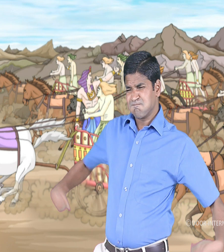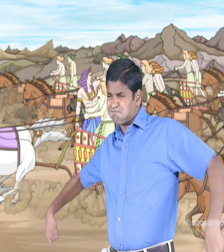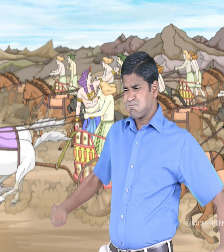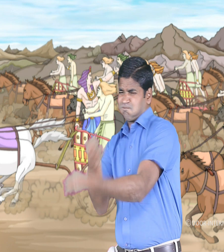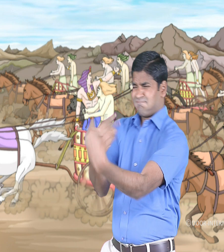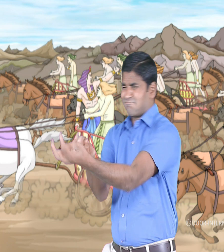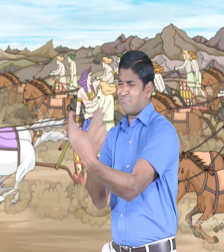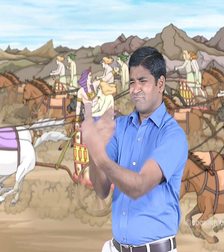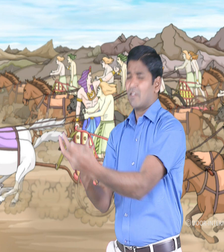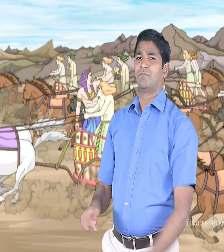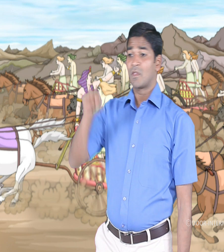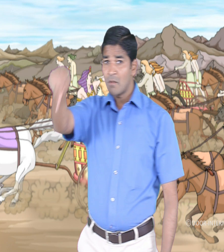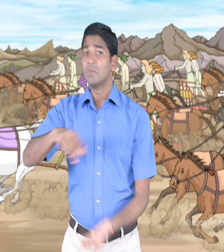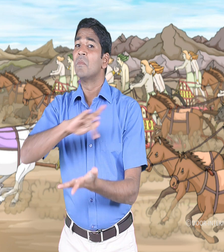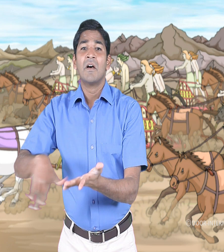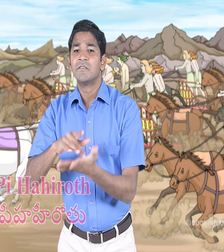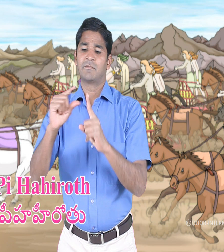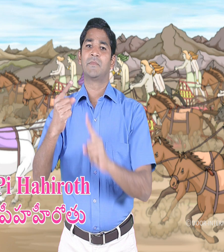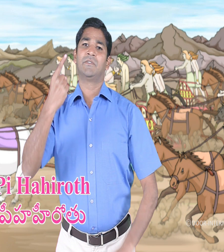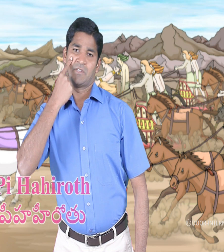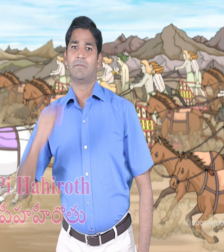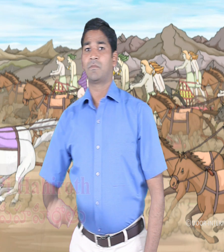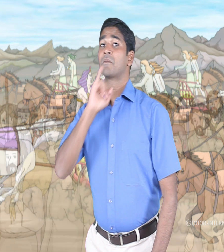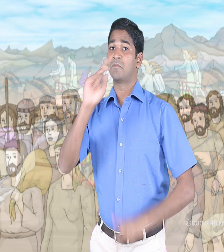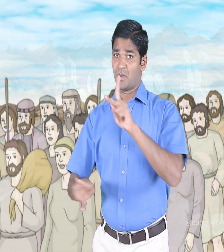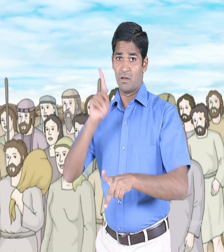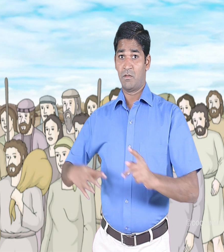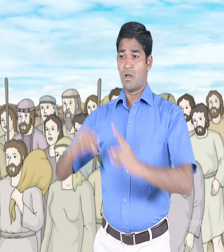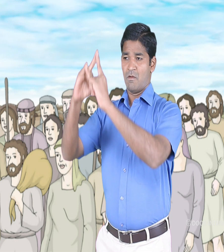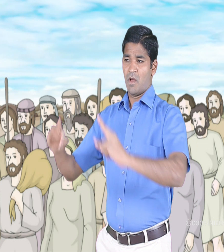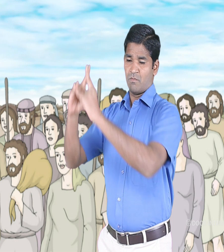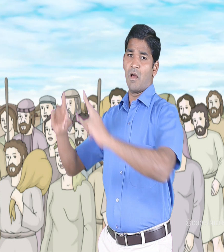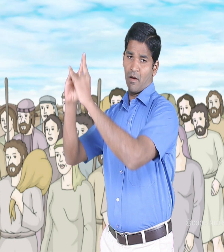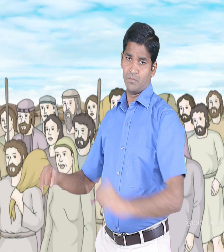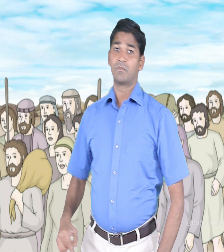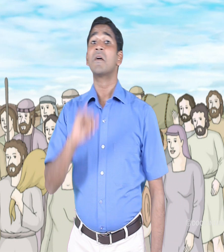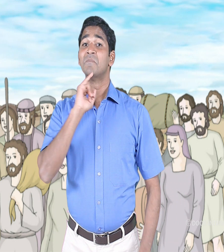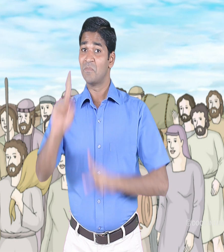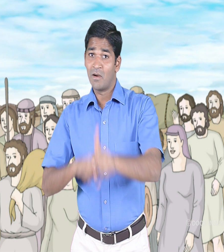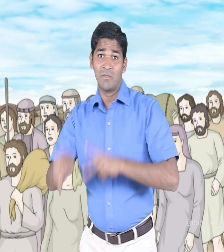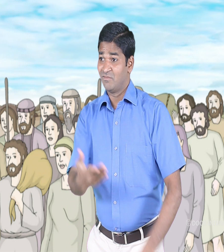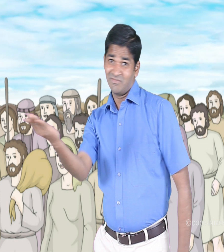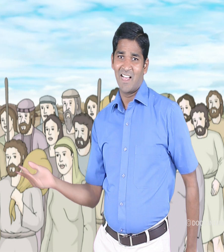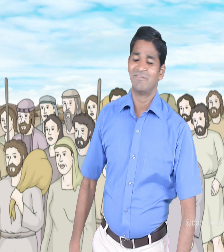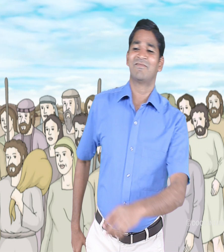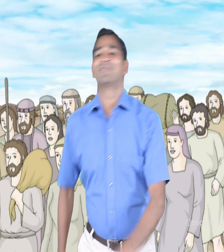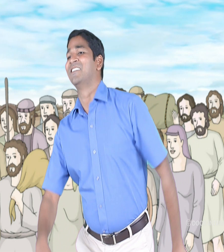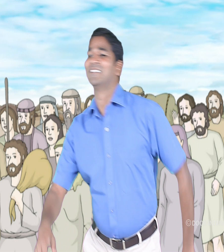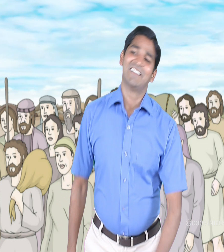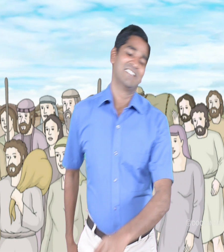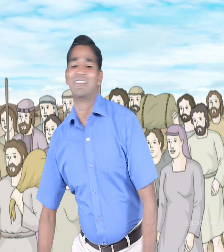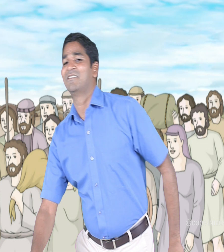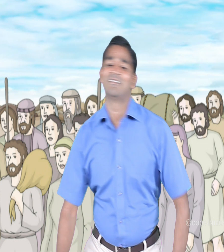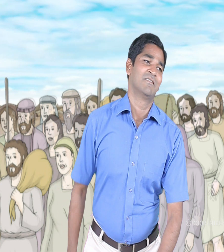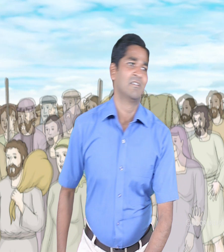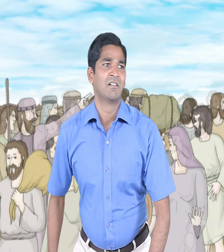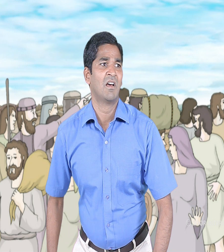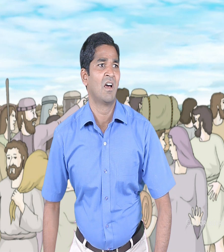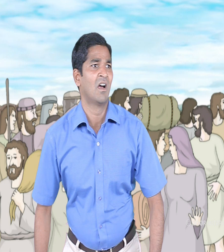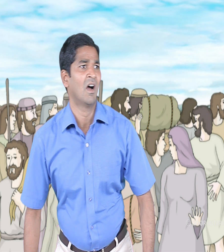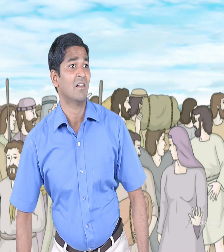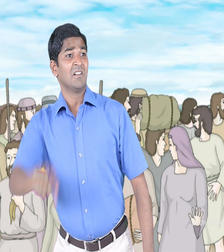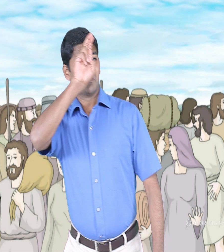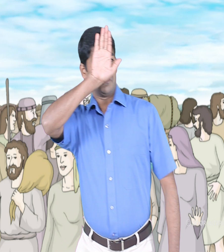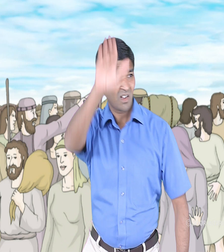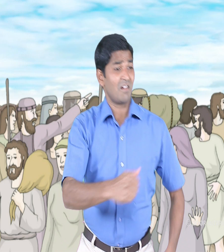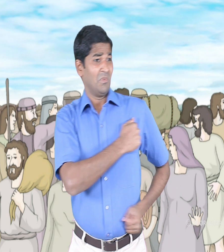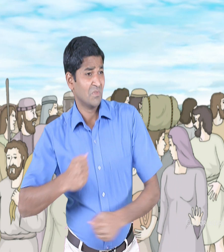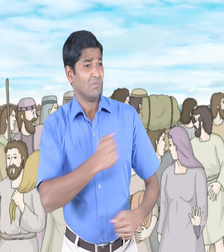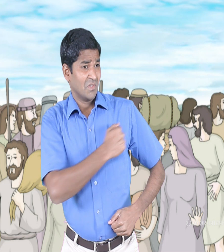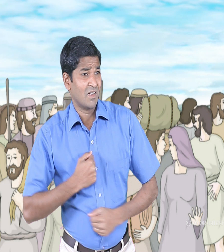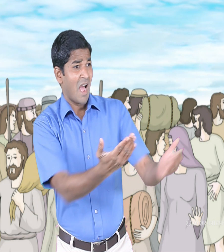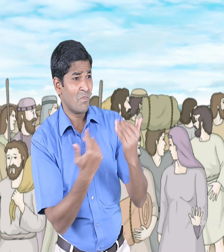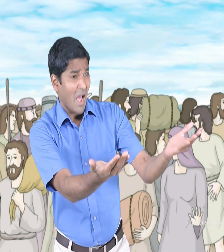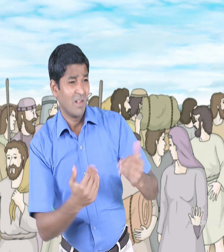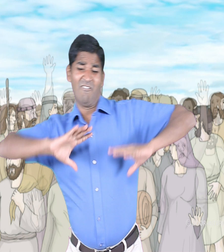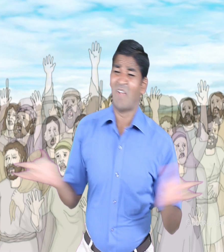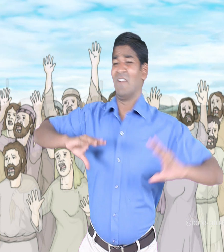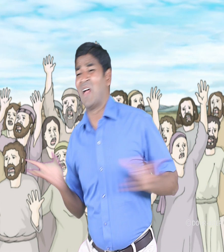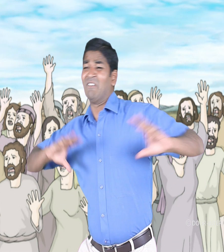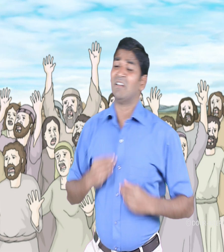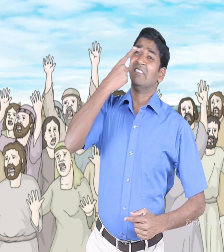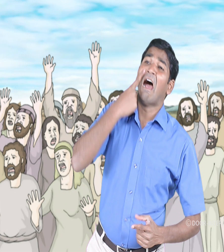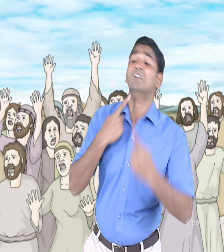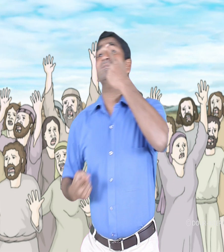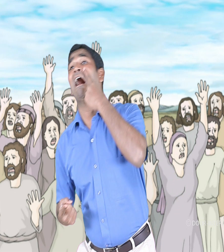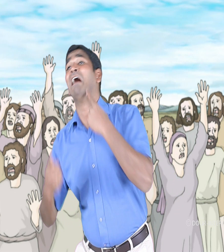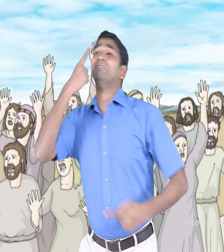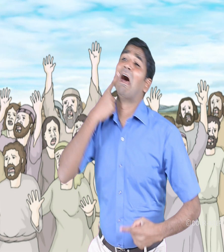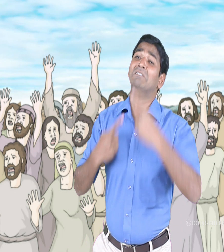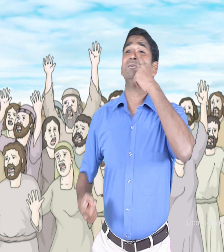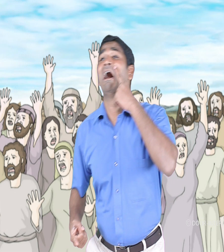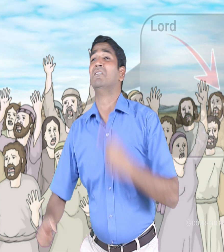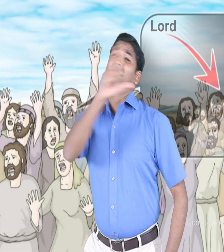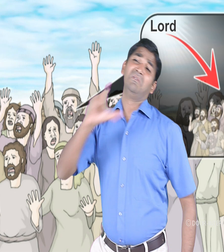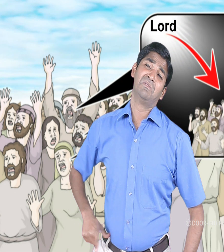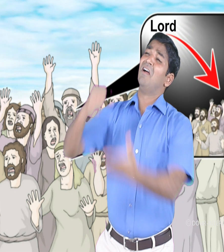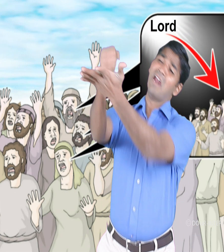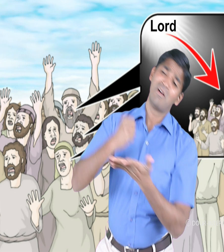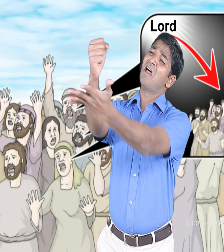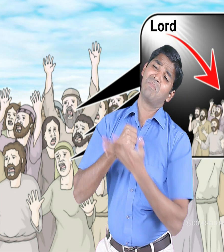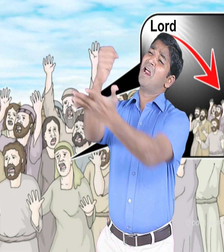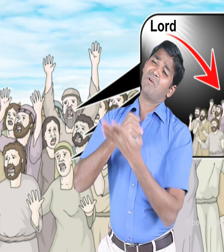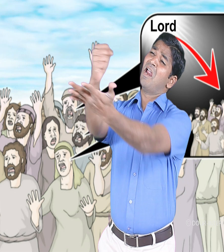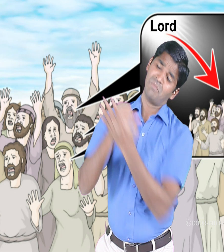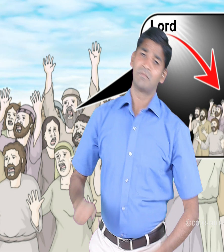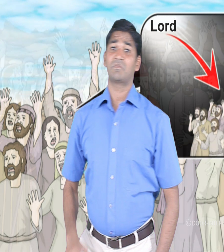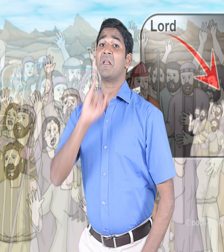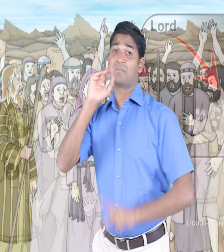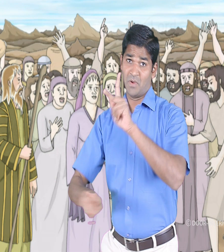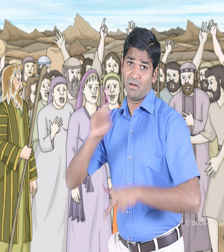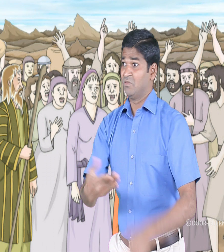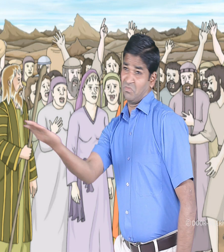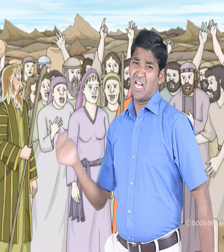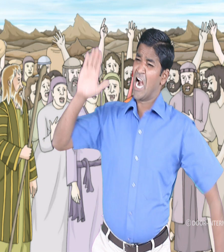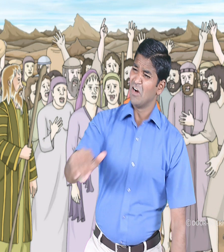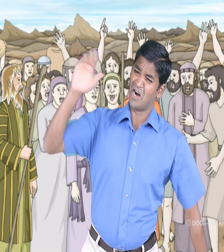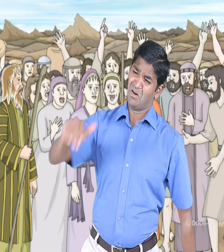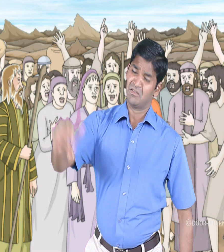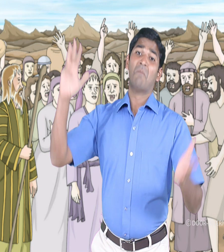As Pharaoh approached, the Israelites looked up and saw the Egyptians marching after them, and they were terrified and cried out to the LORD.